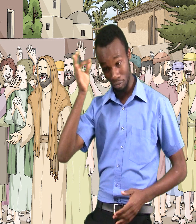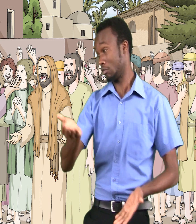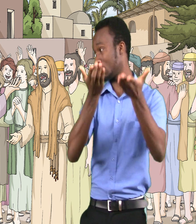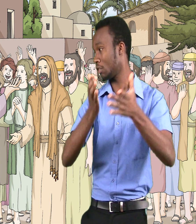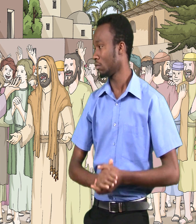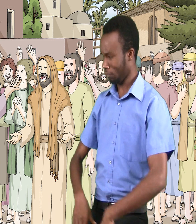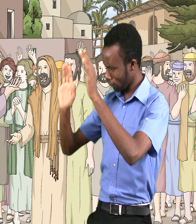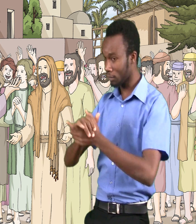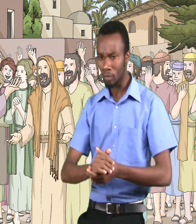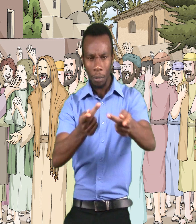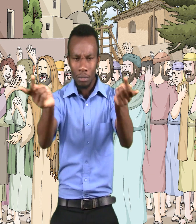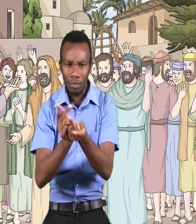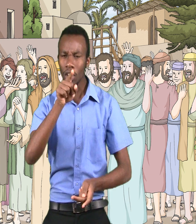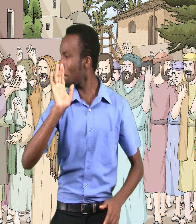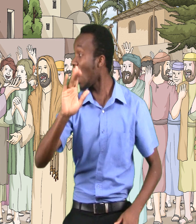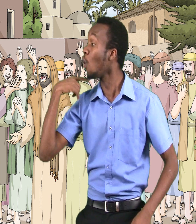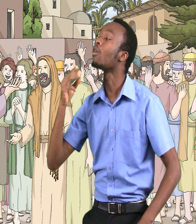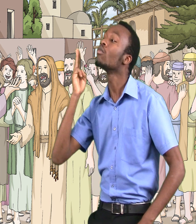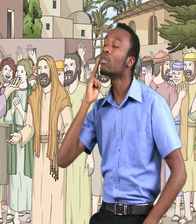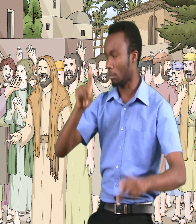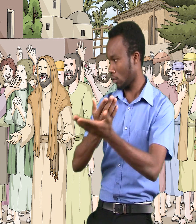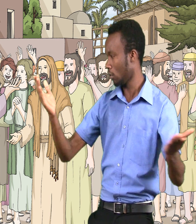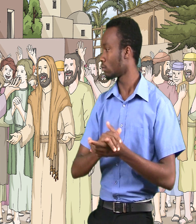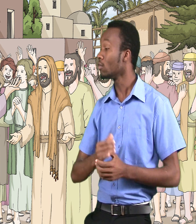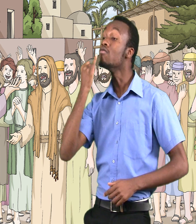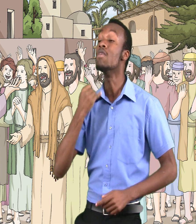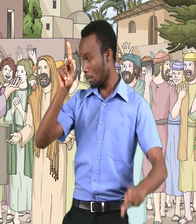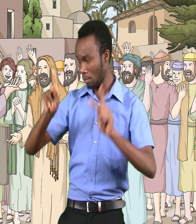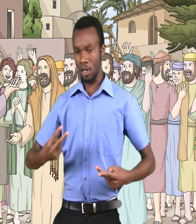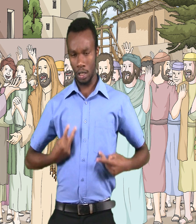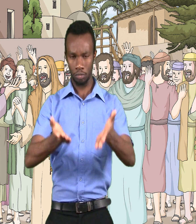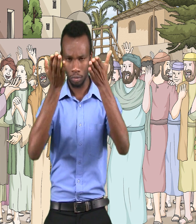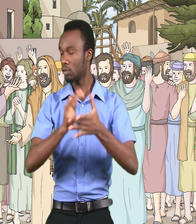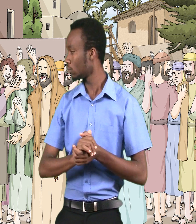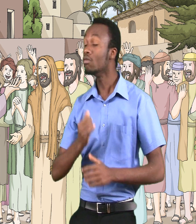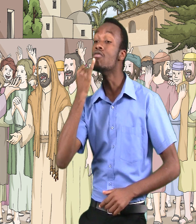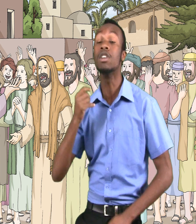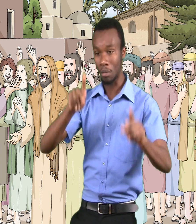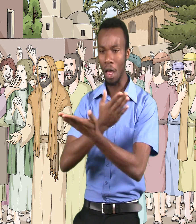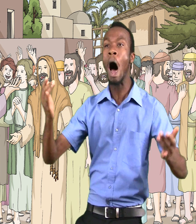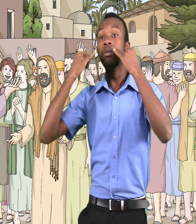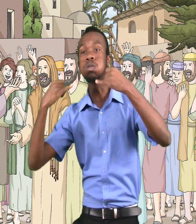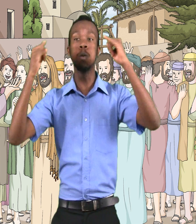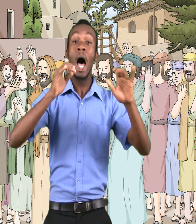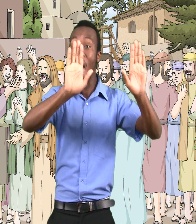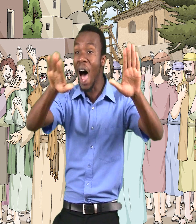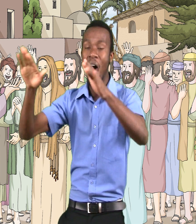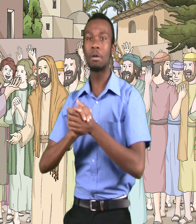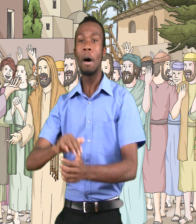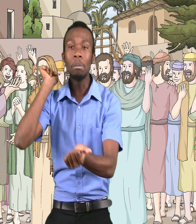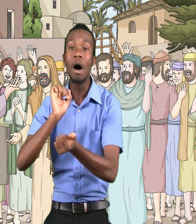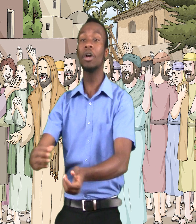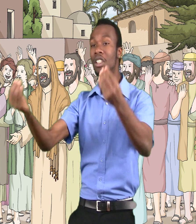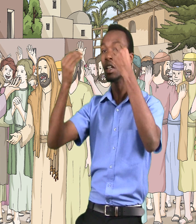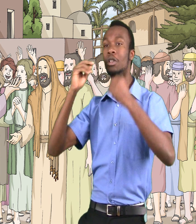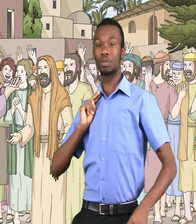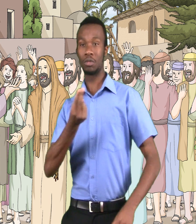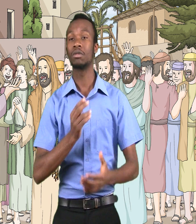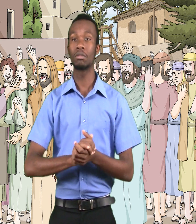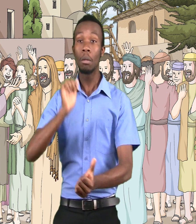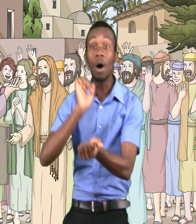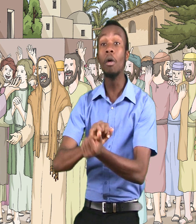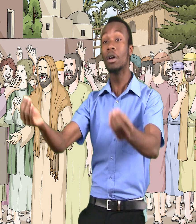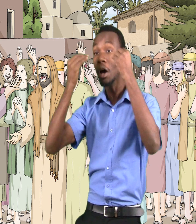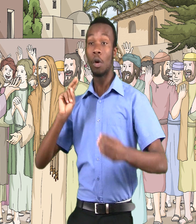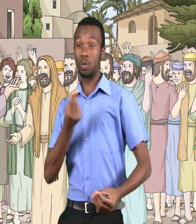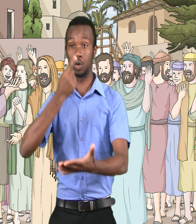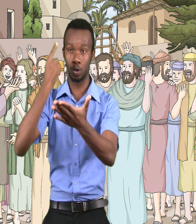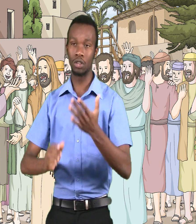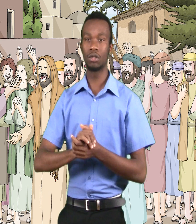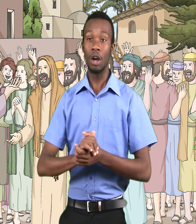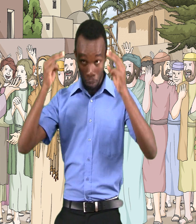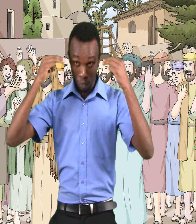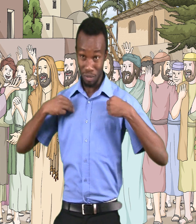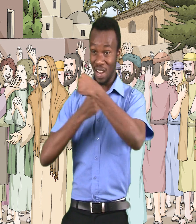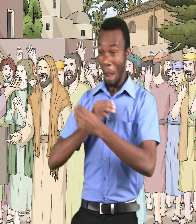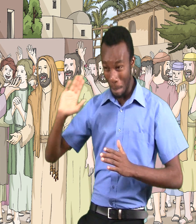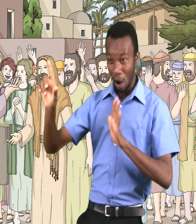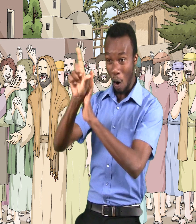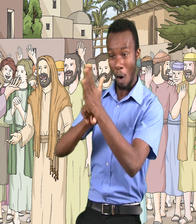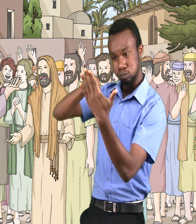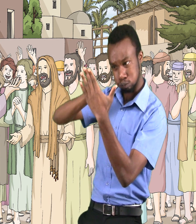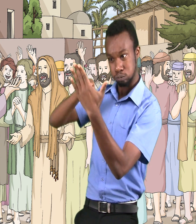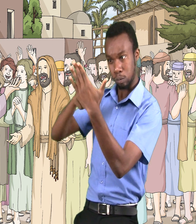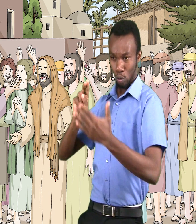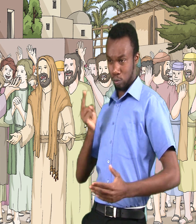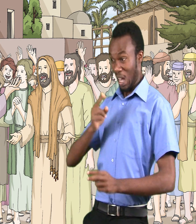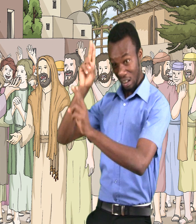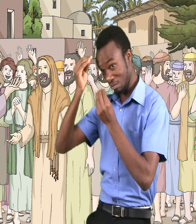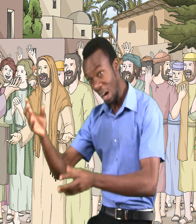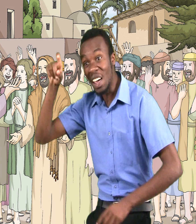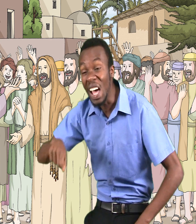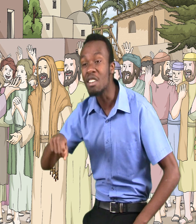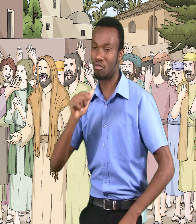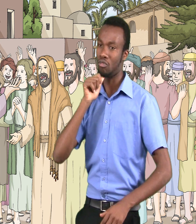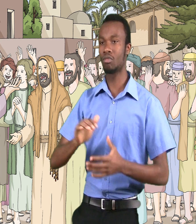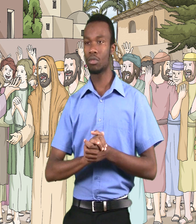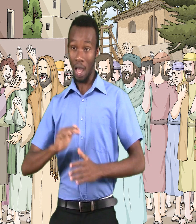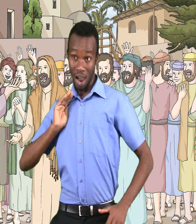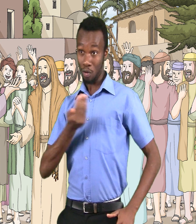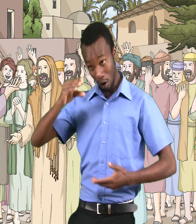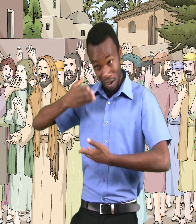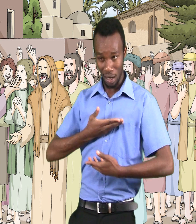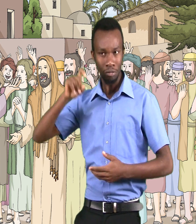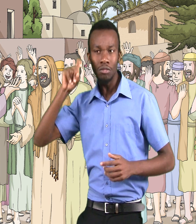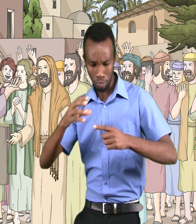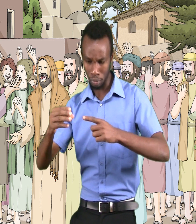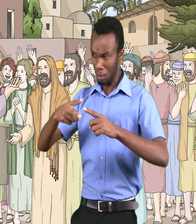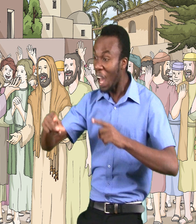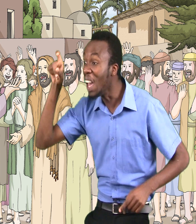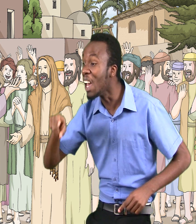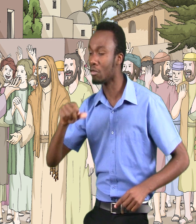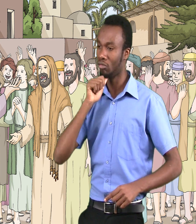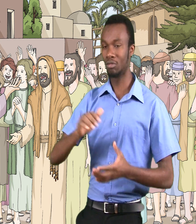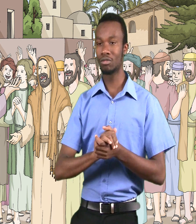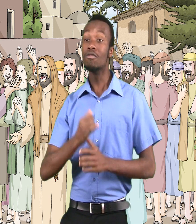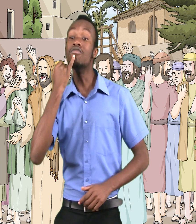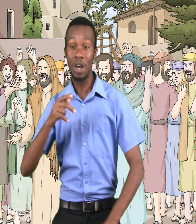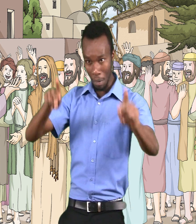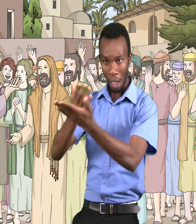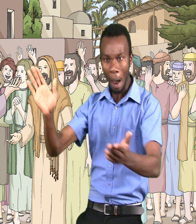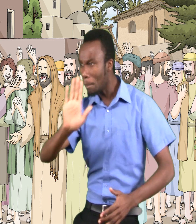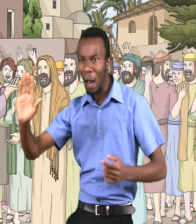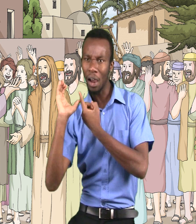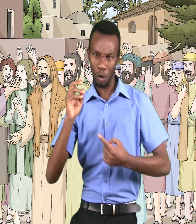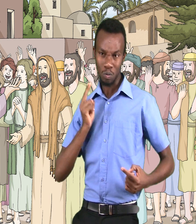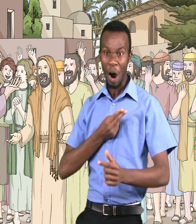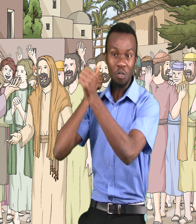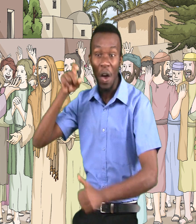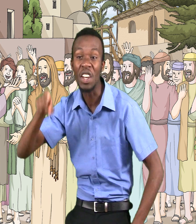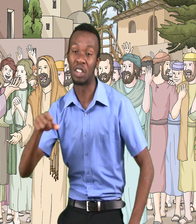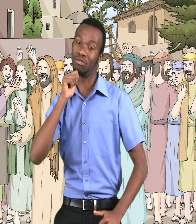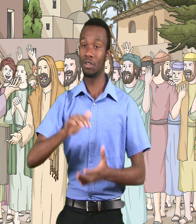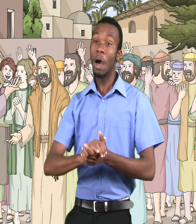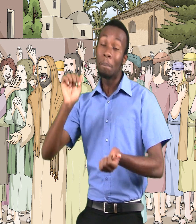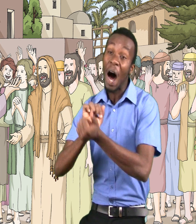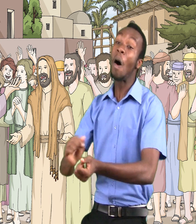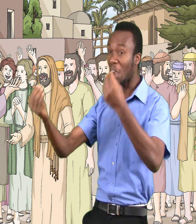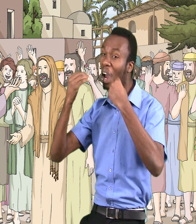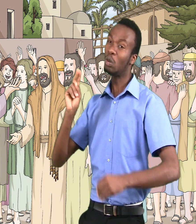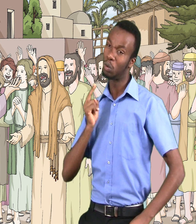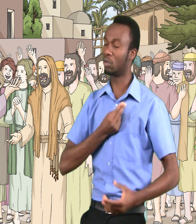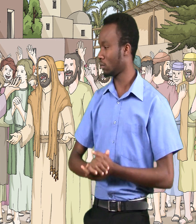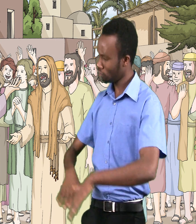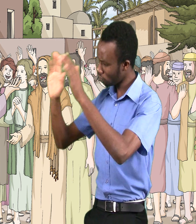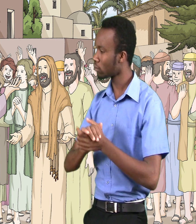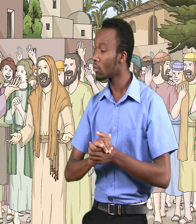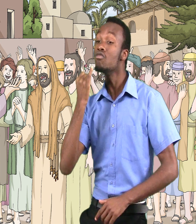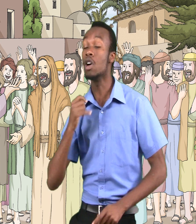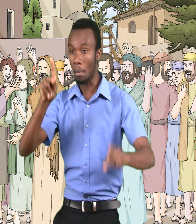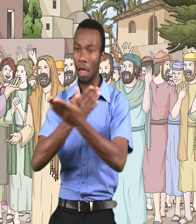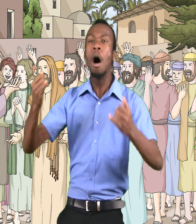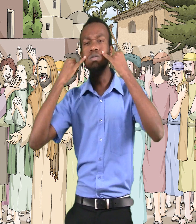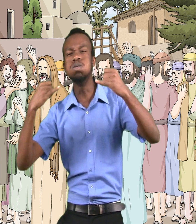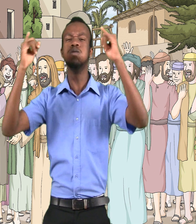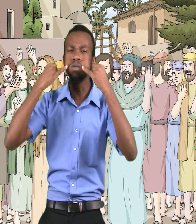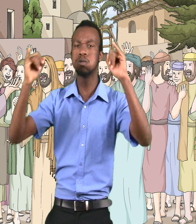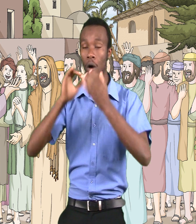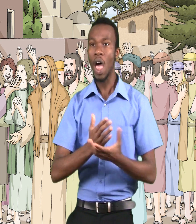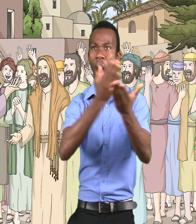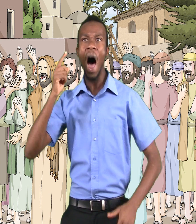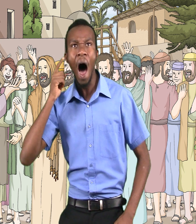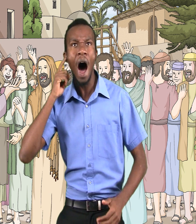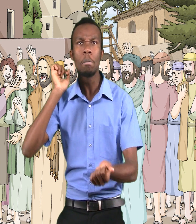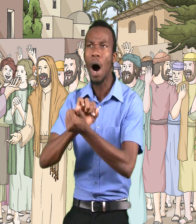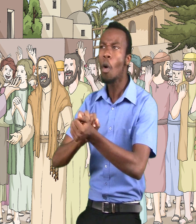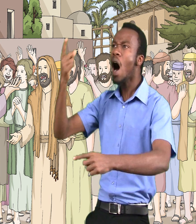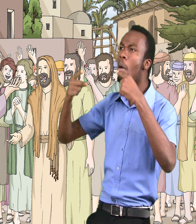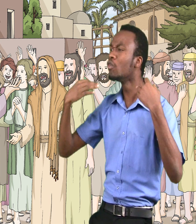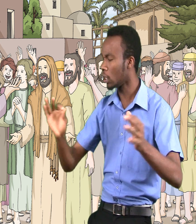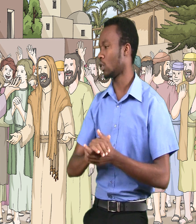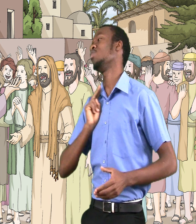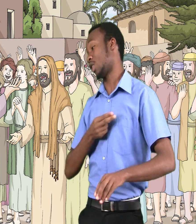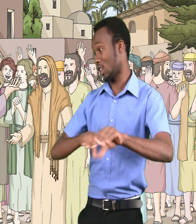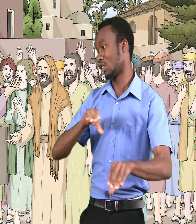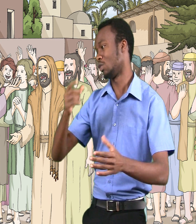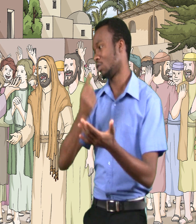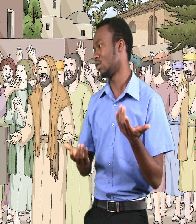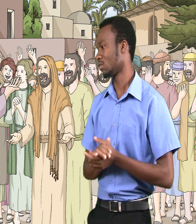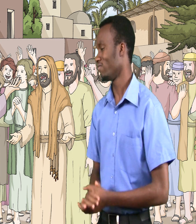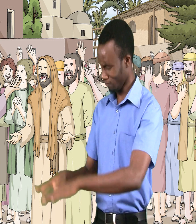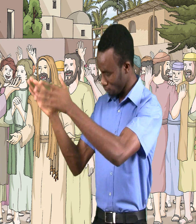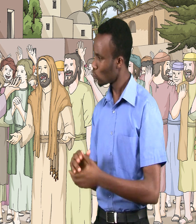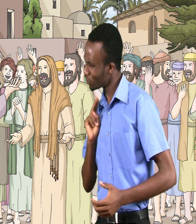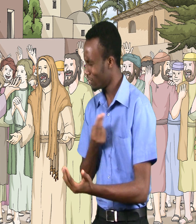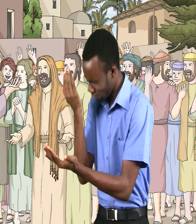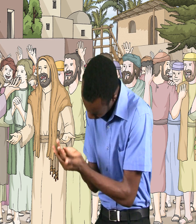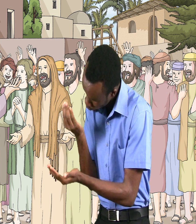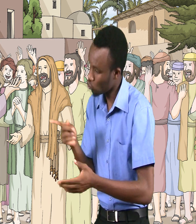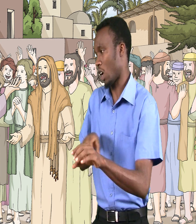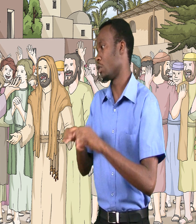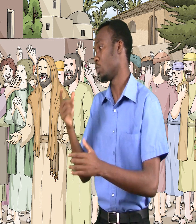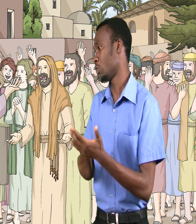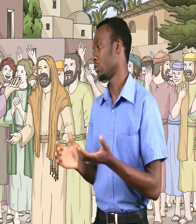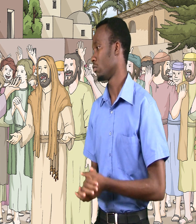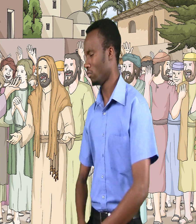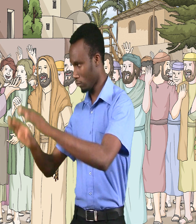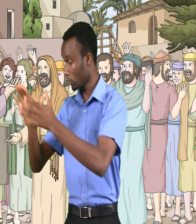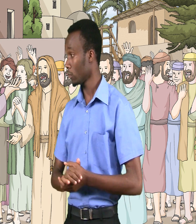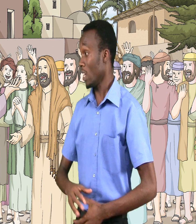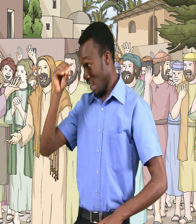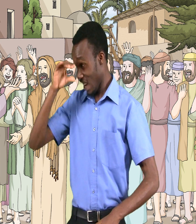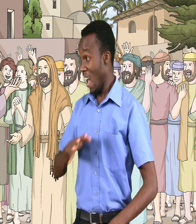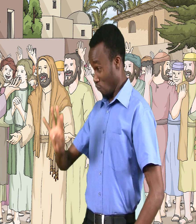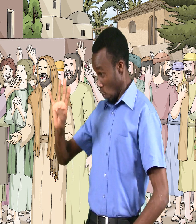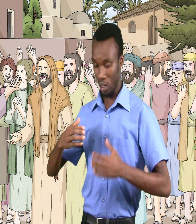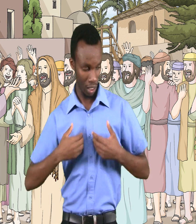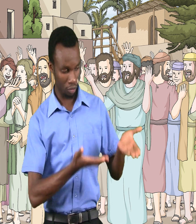But they are under the impression that you teach all the Jews who live among the Gentiles to forsake Moses, telling them not to circumcise their children or observe our customs. What then should we do?